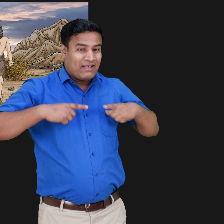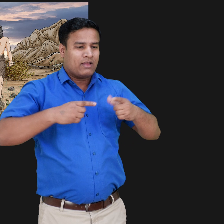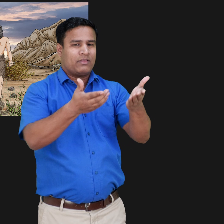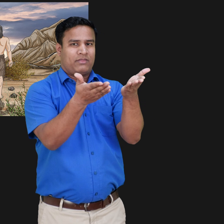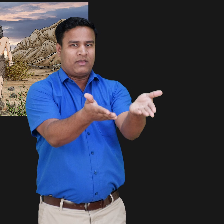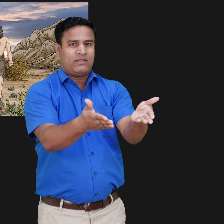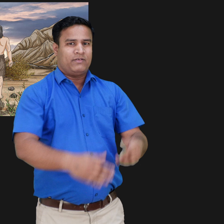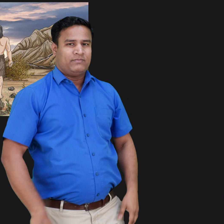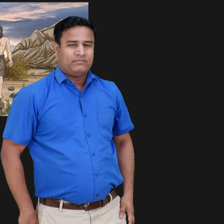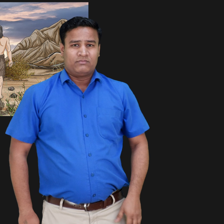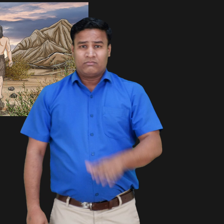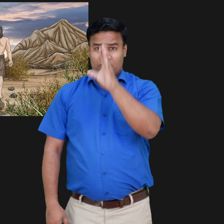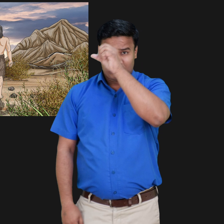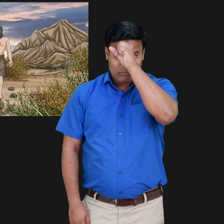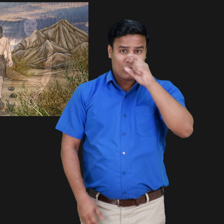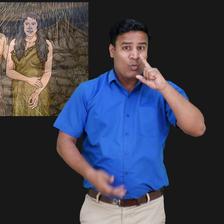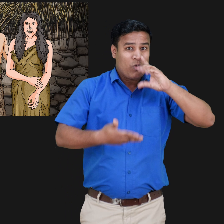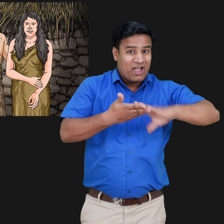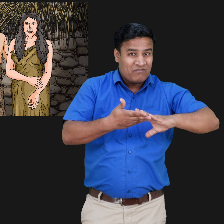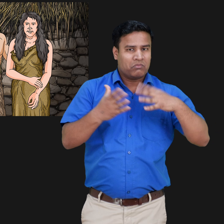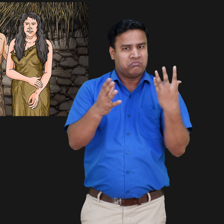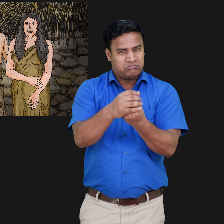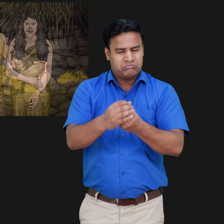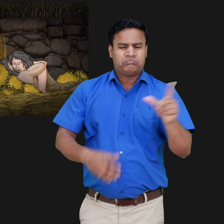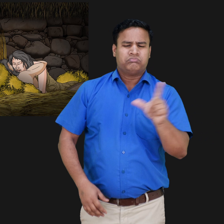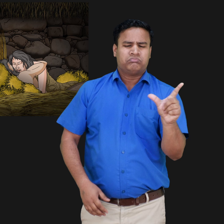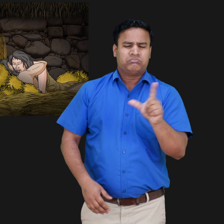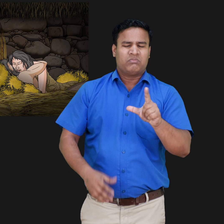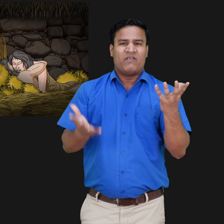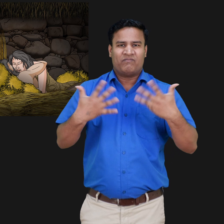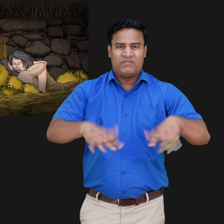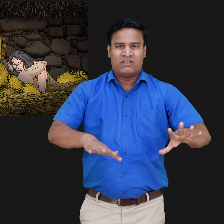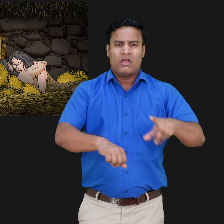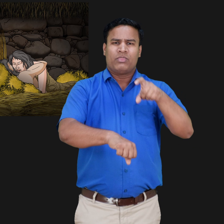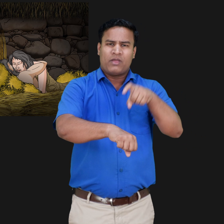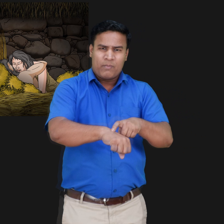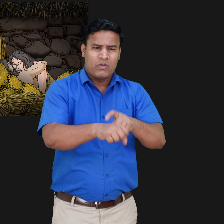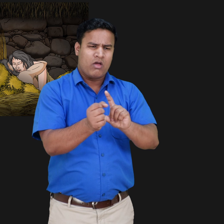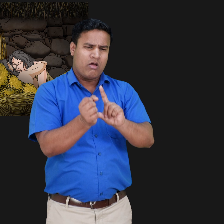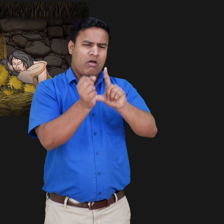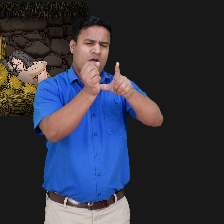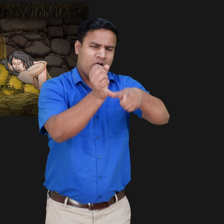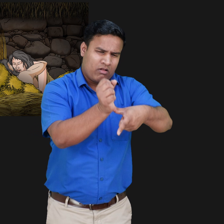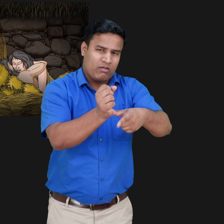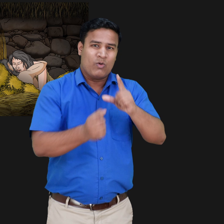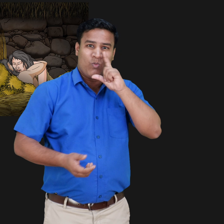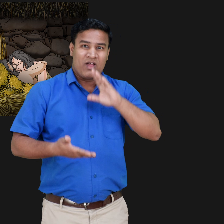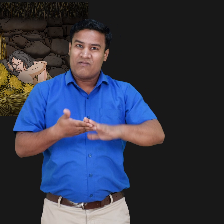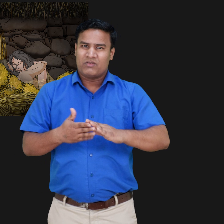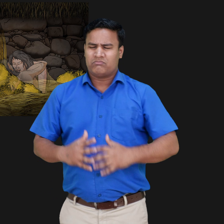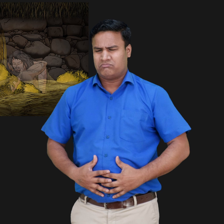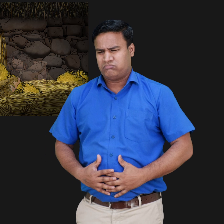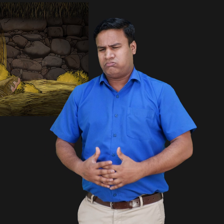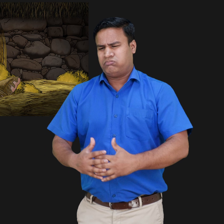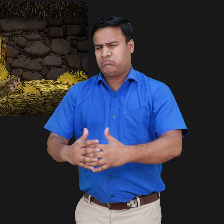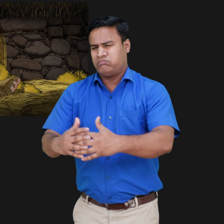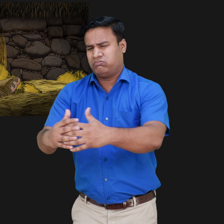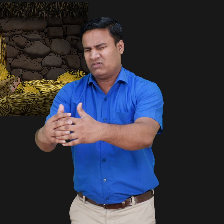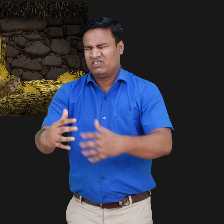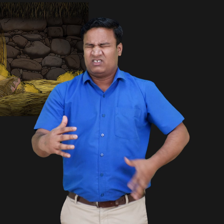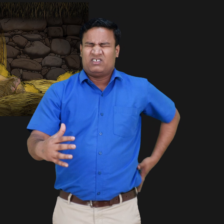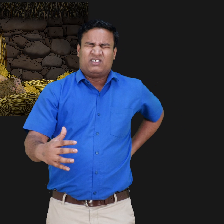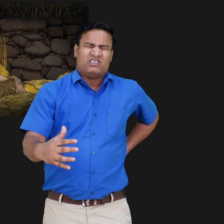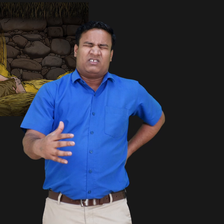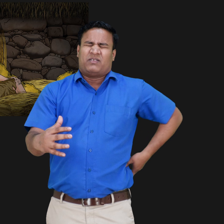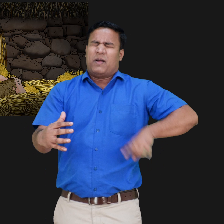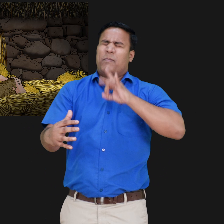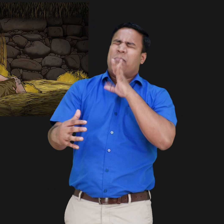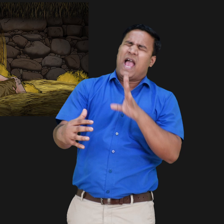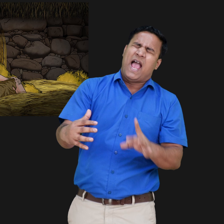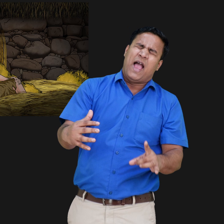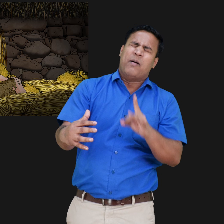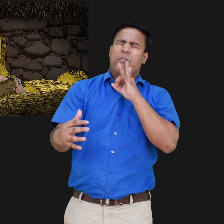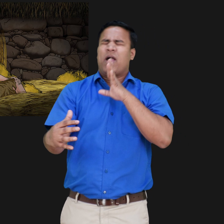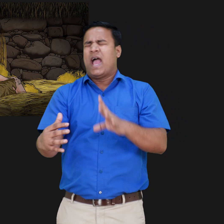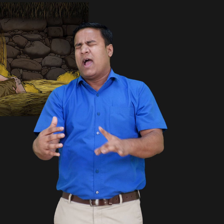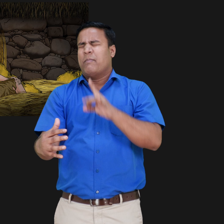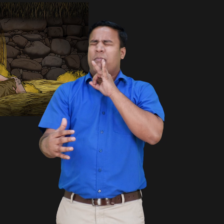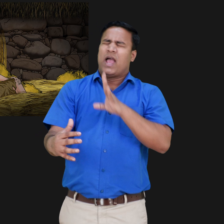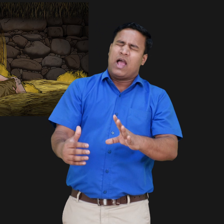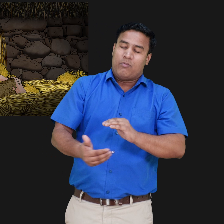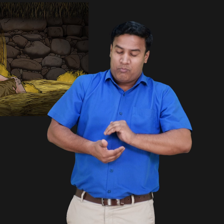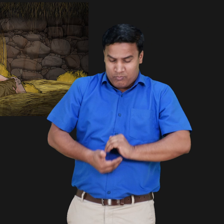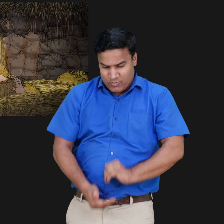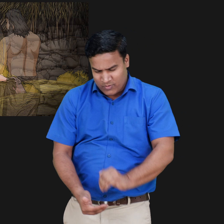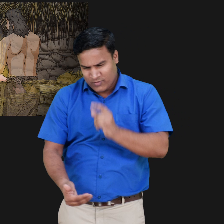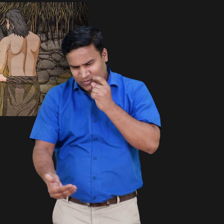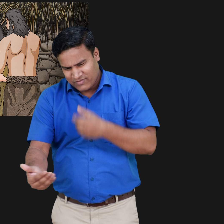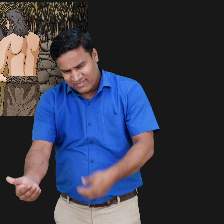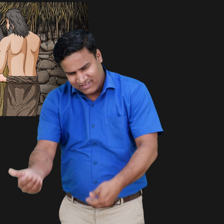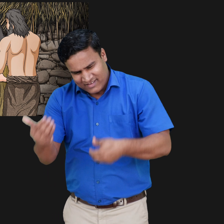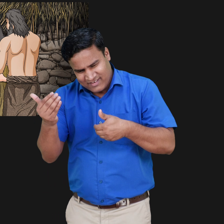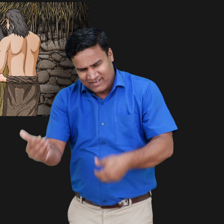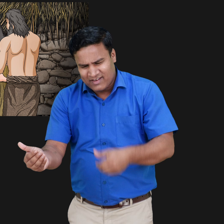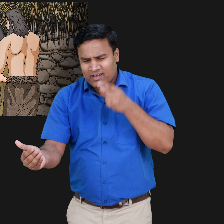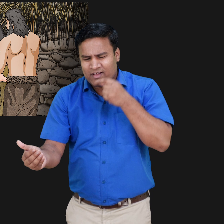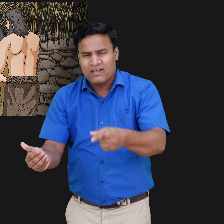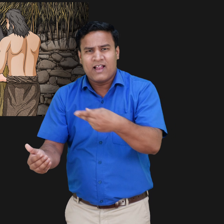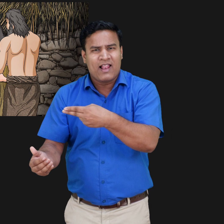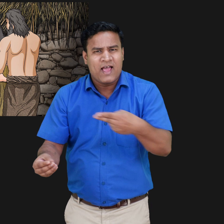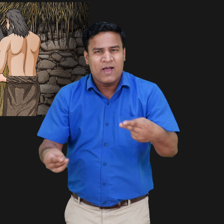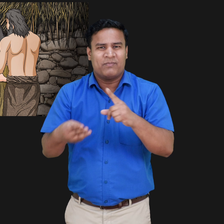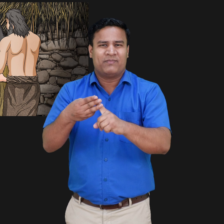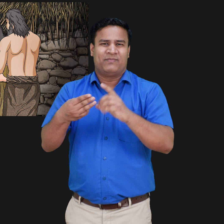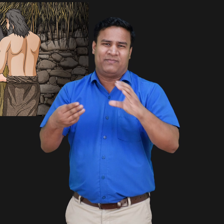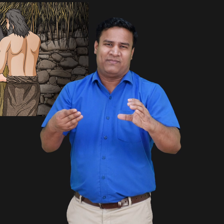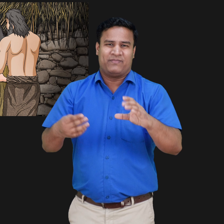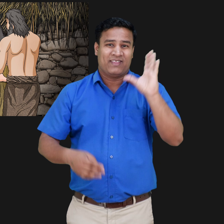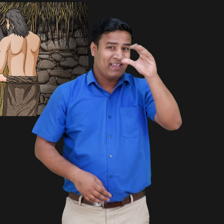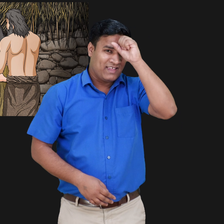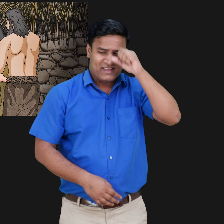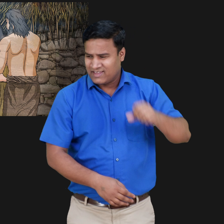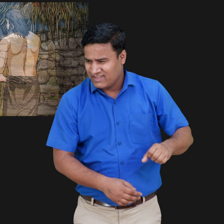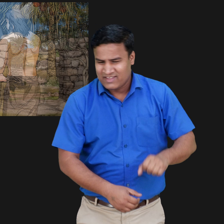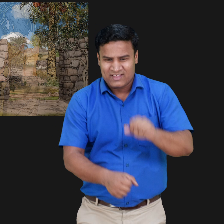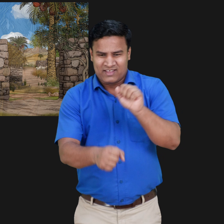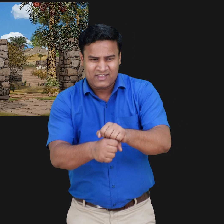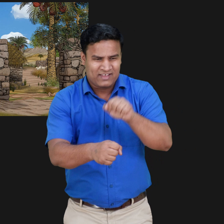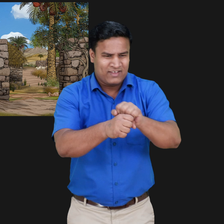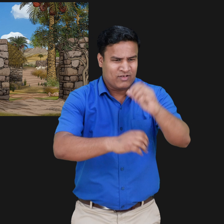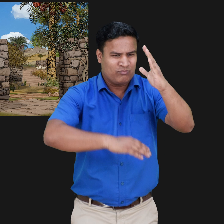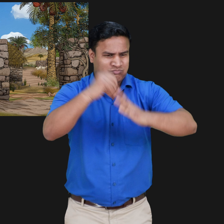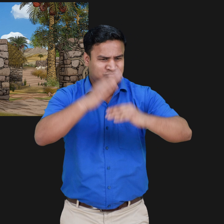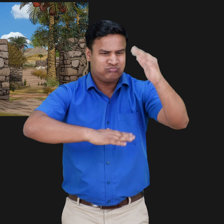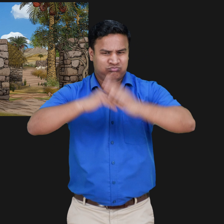And Cain had relations with his wife, and she conceived and gave birth to Enoch.